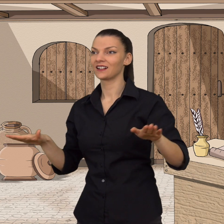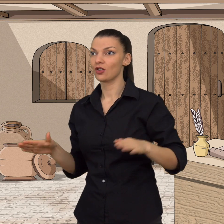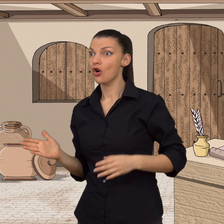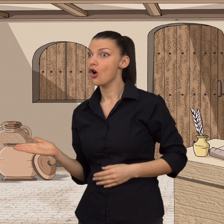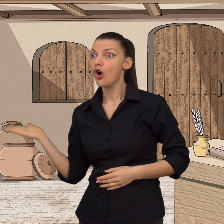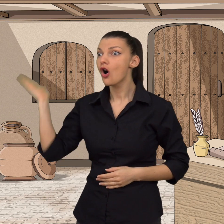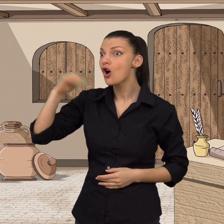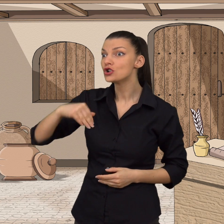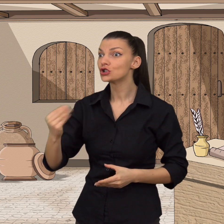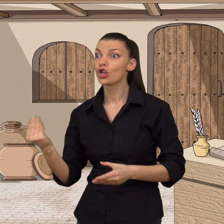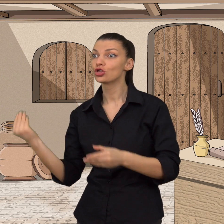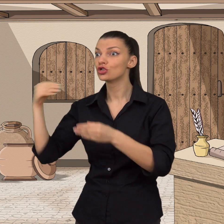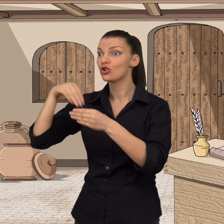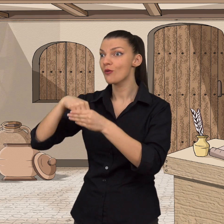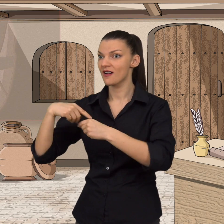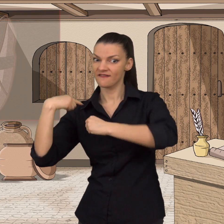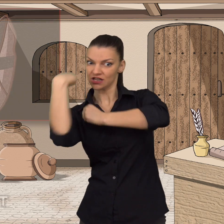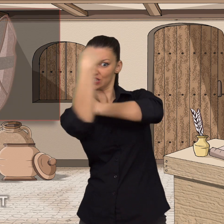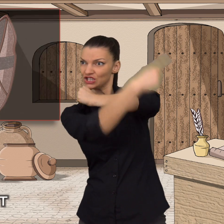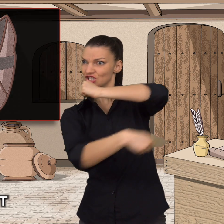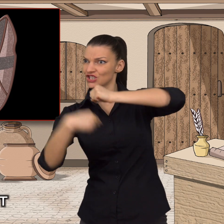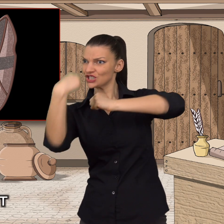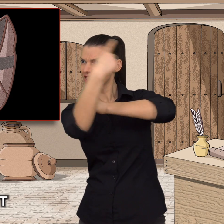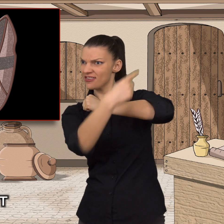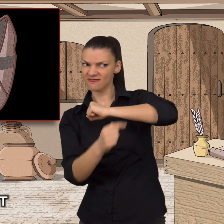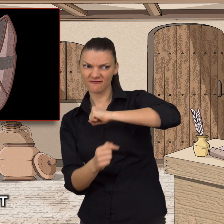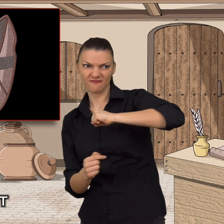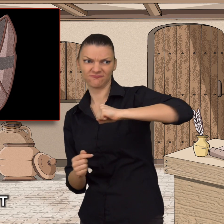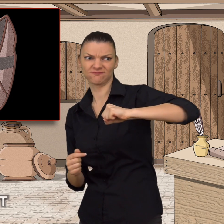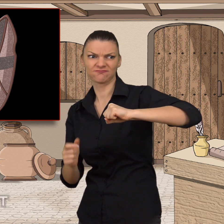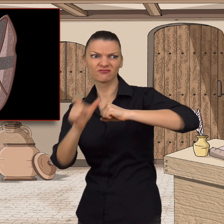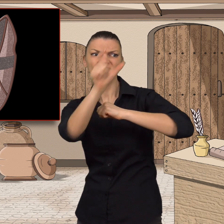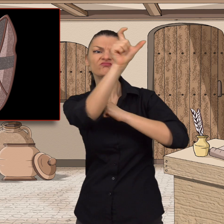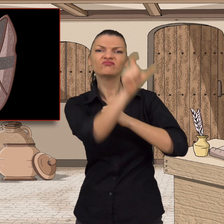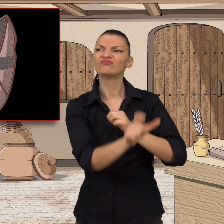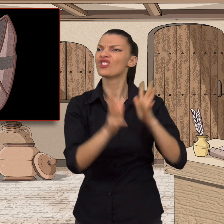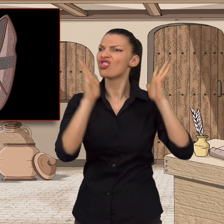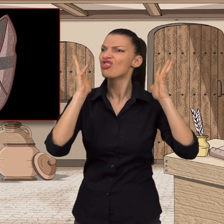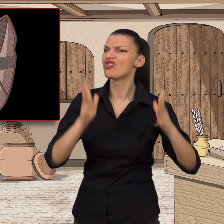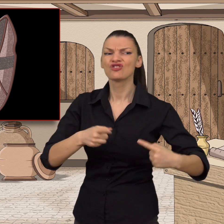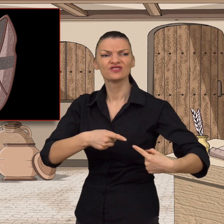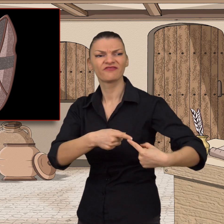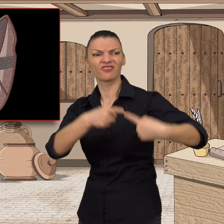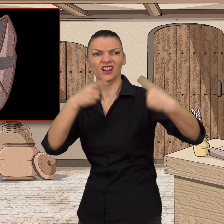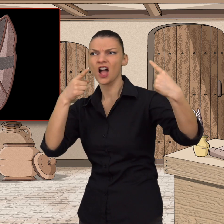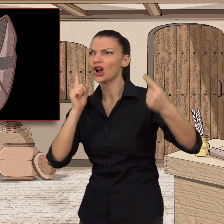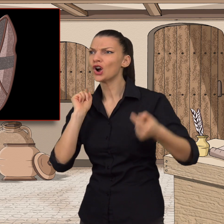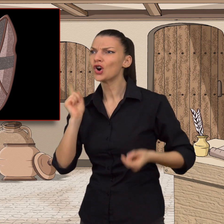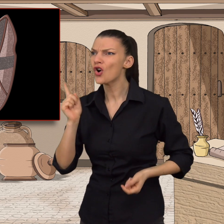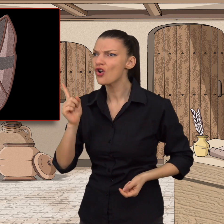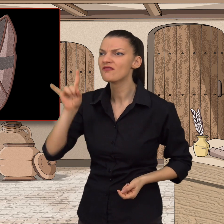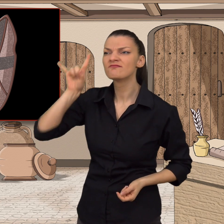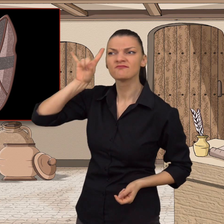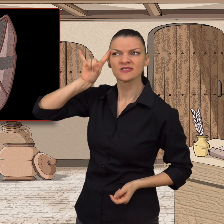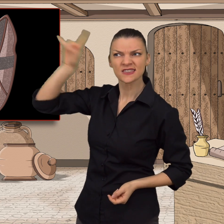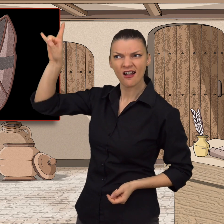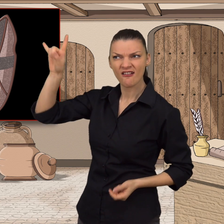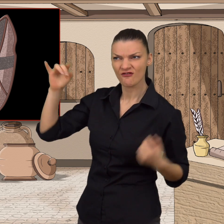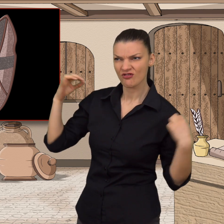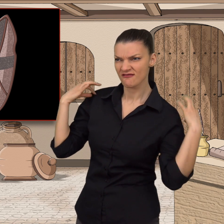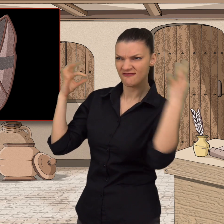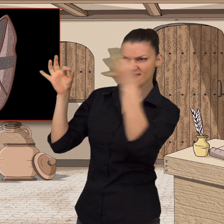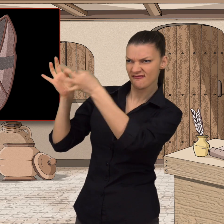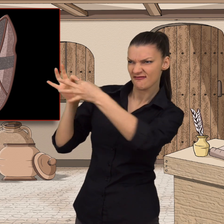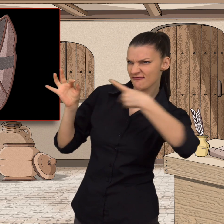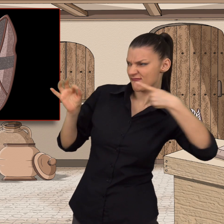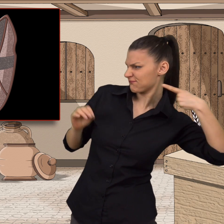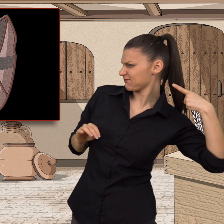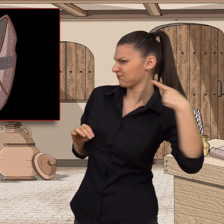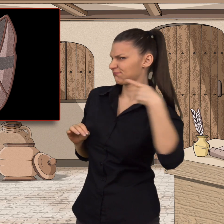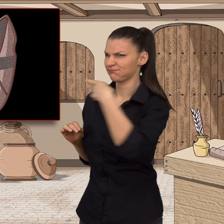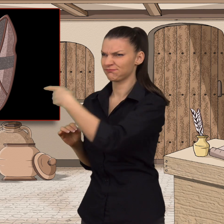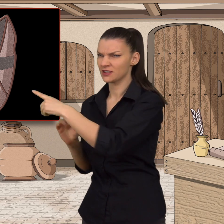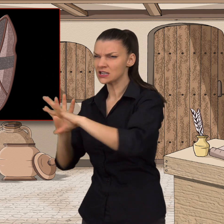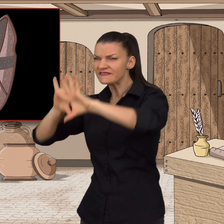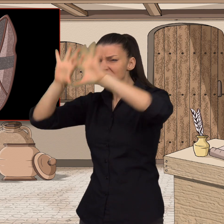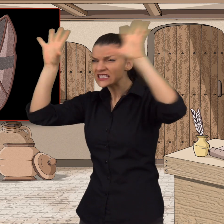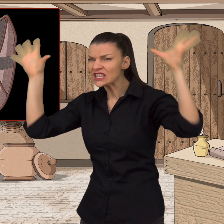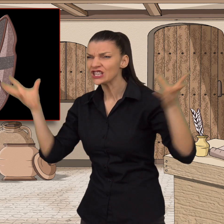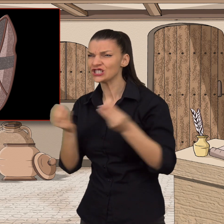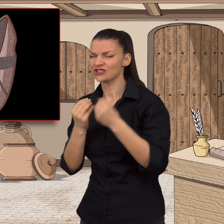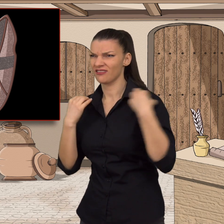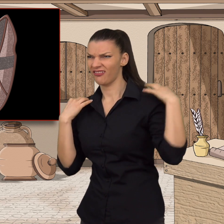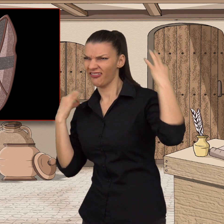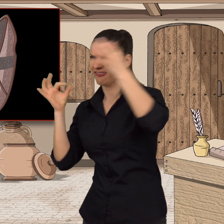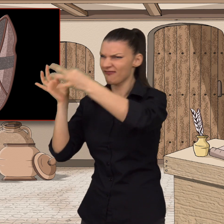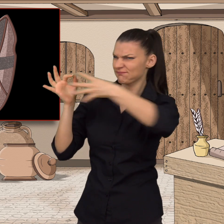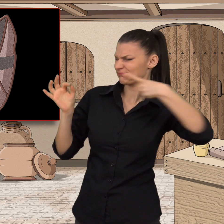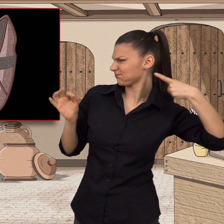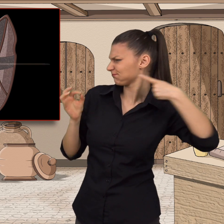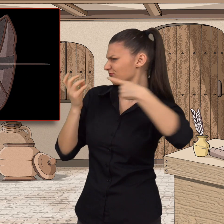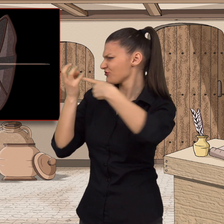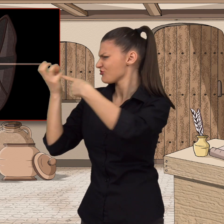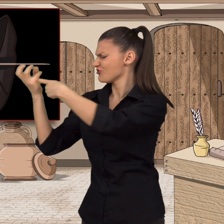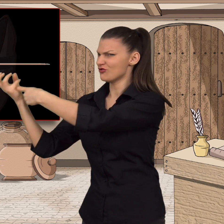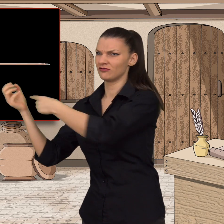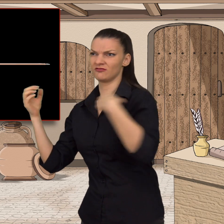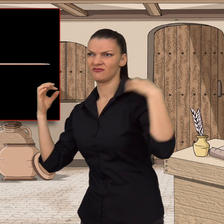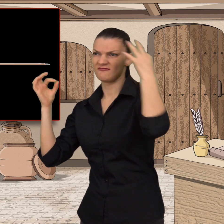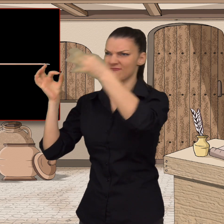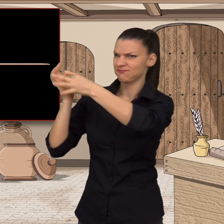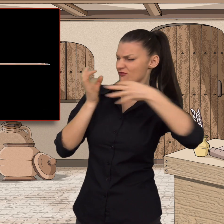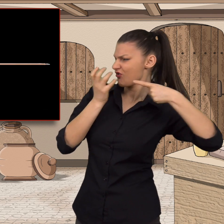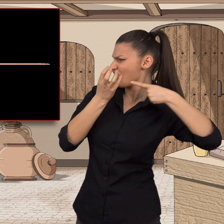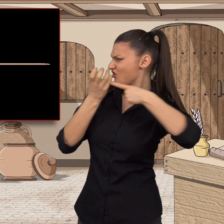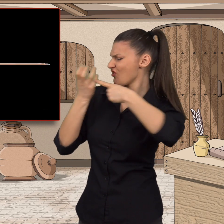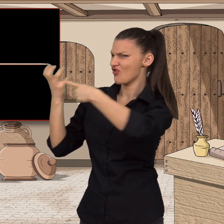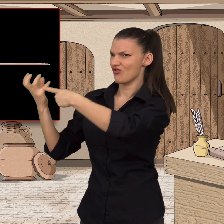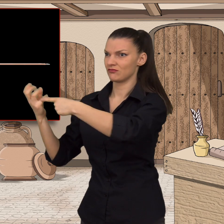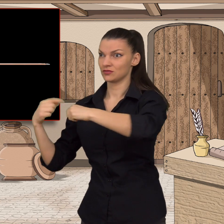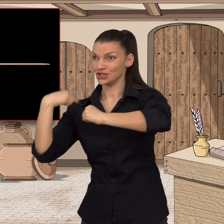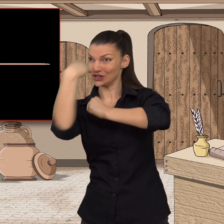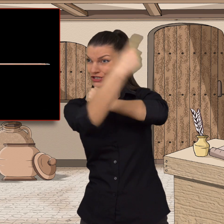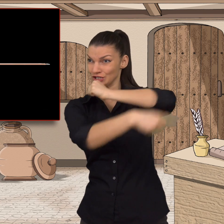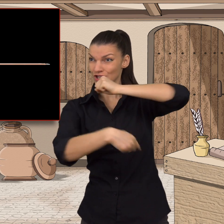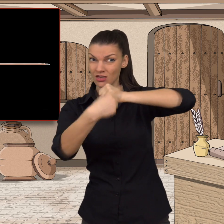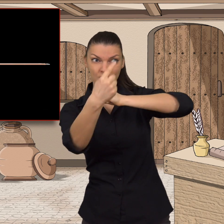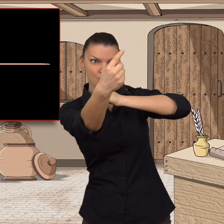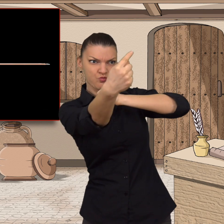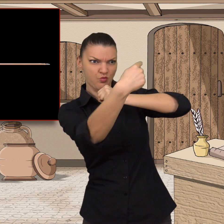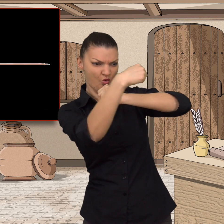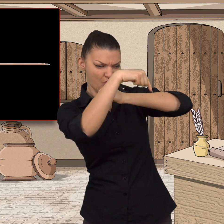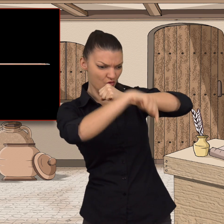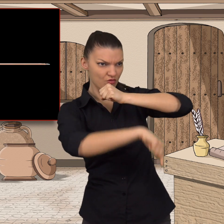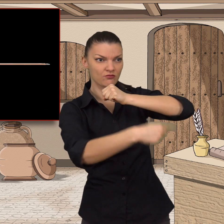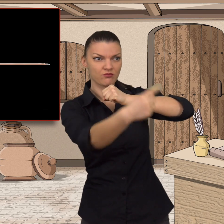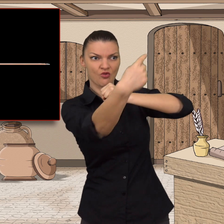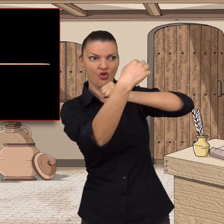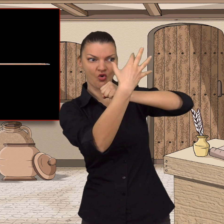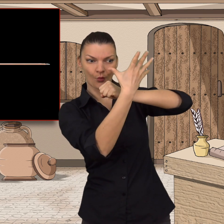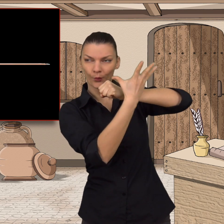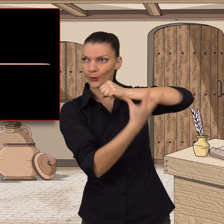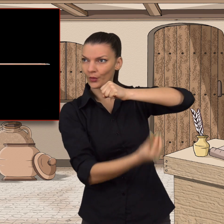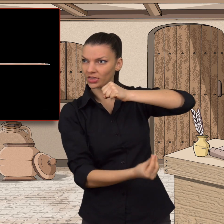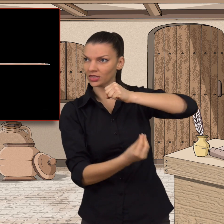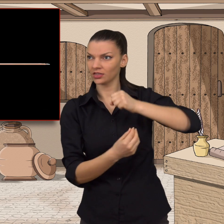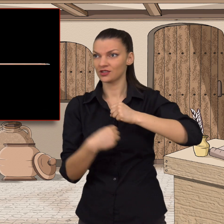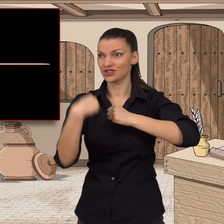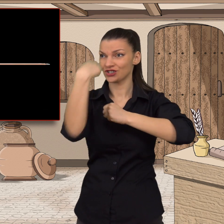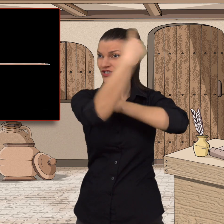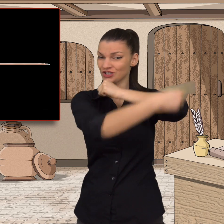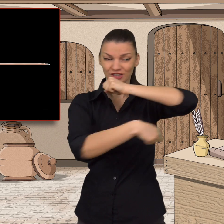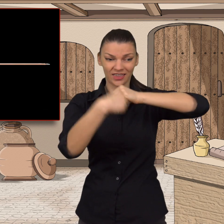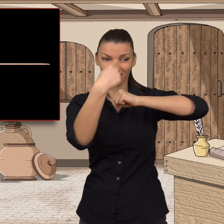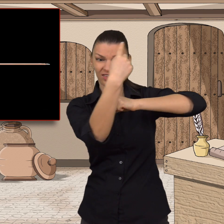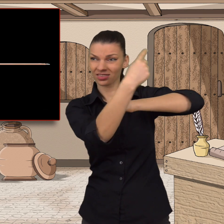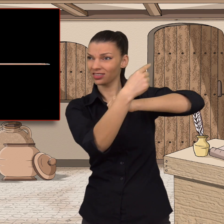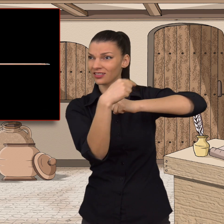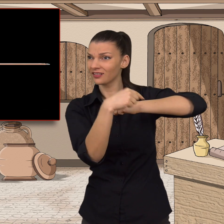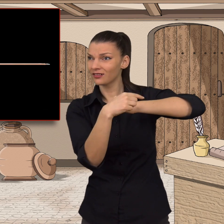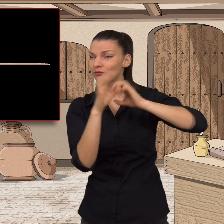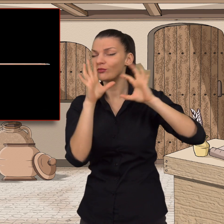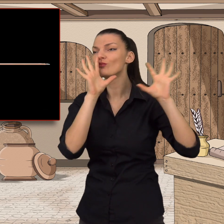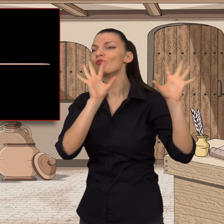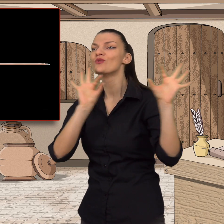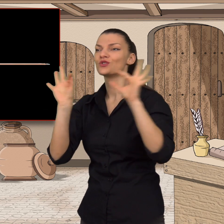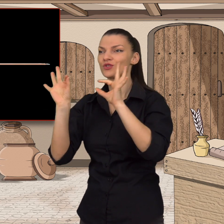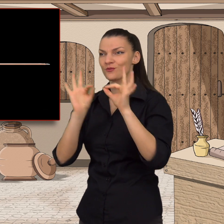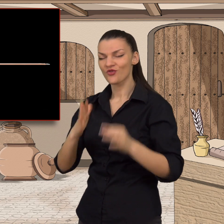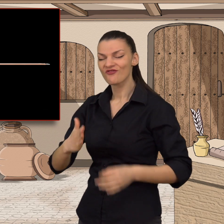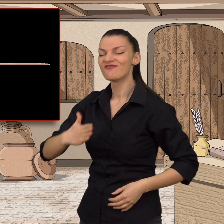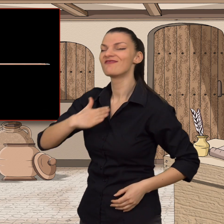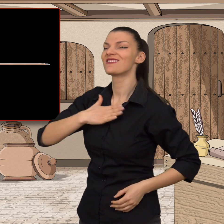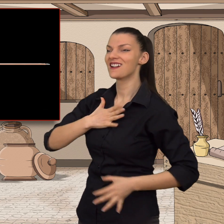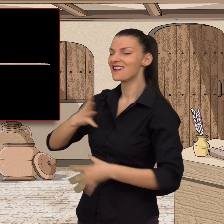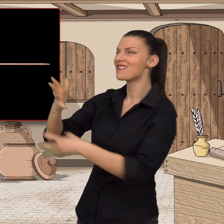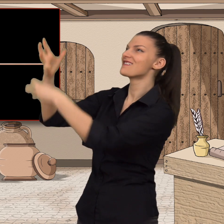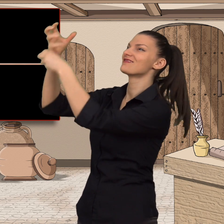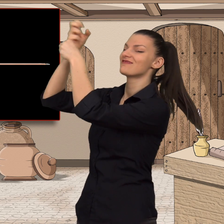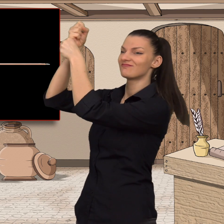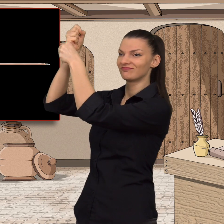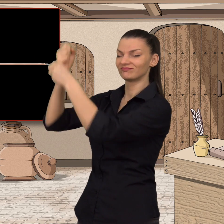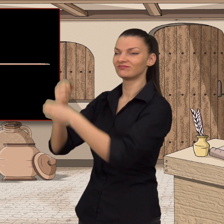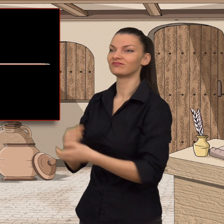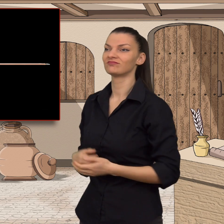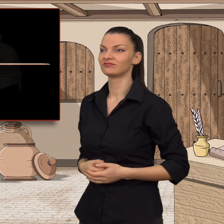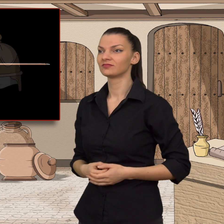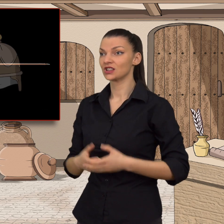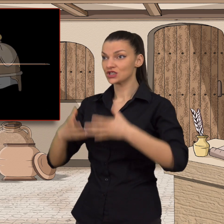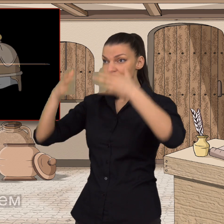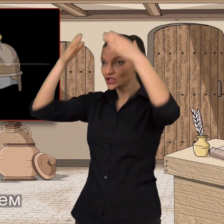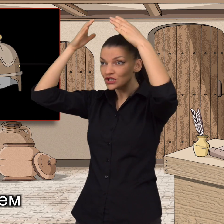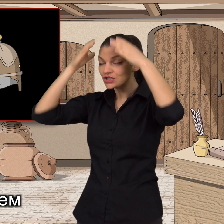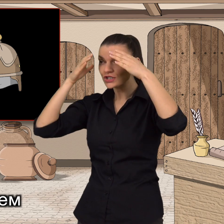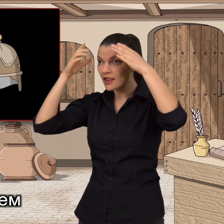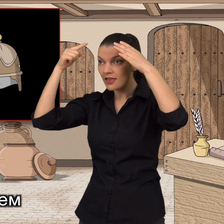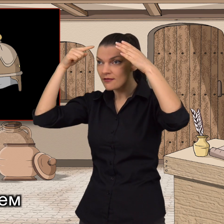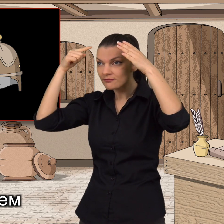In addition to all this, take up the shield of faith, with which you can extinguish all the flaming arrows of the evil one.